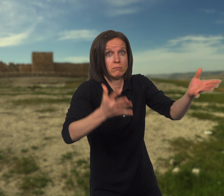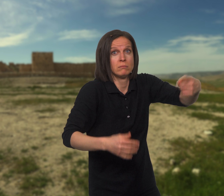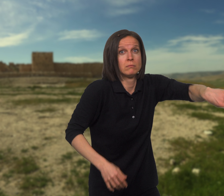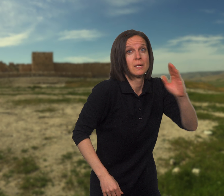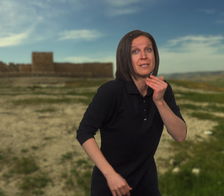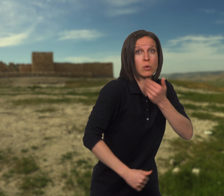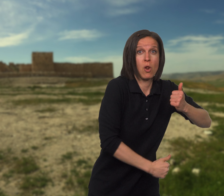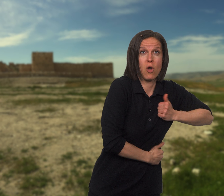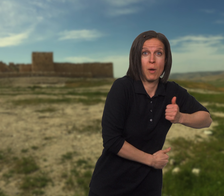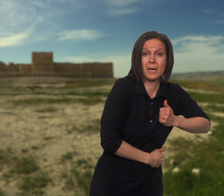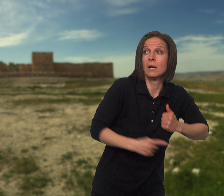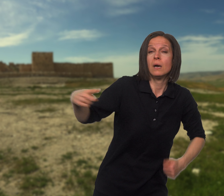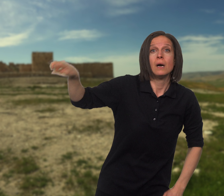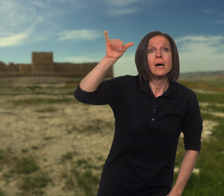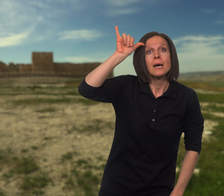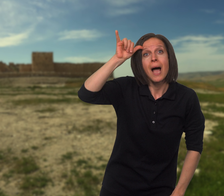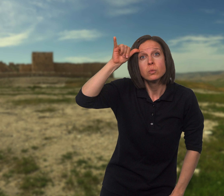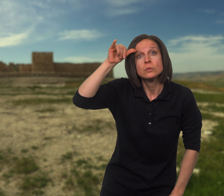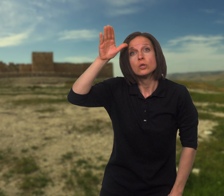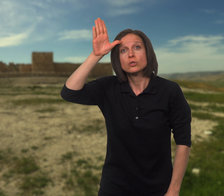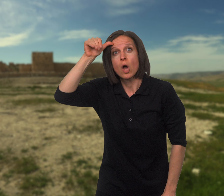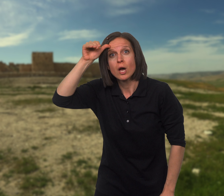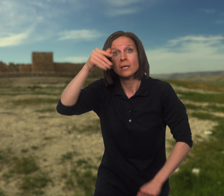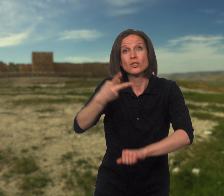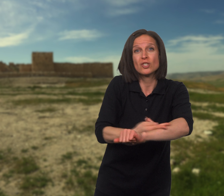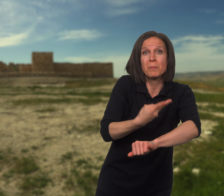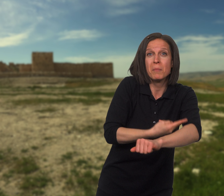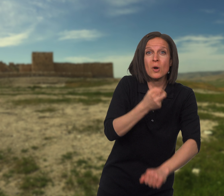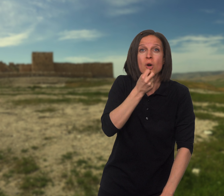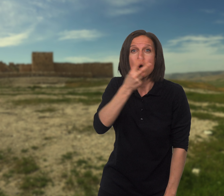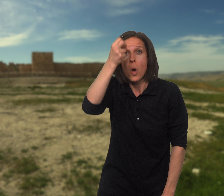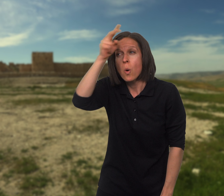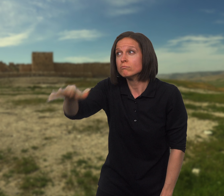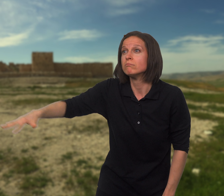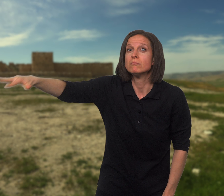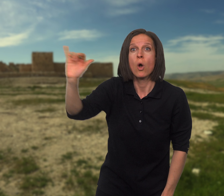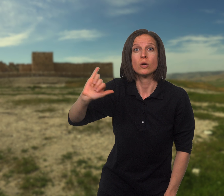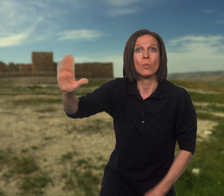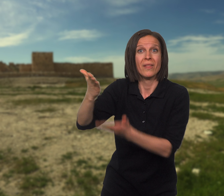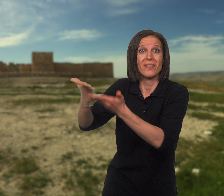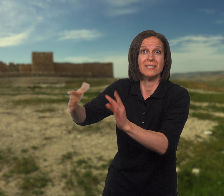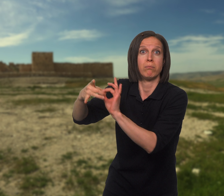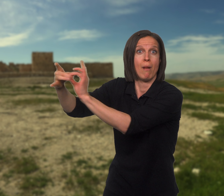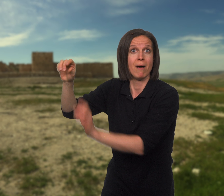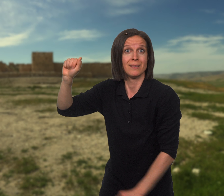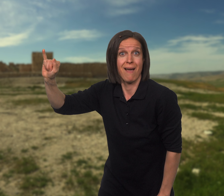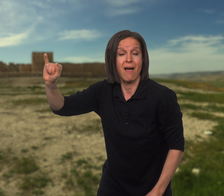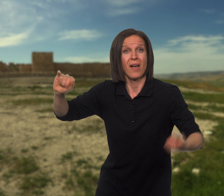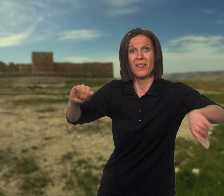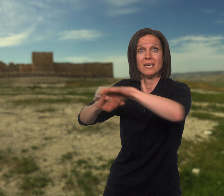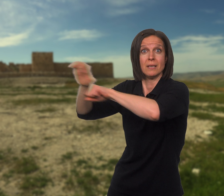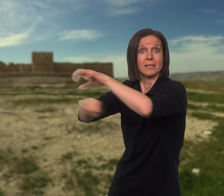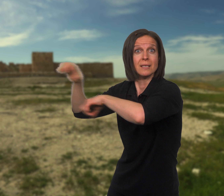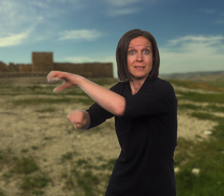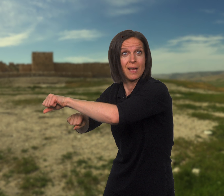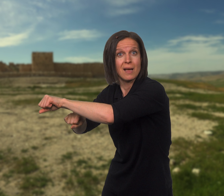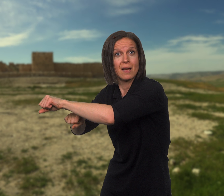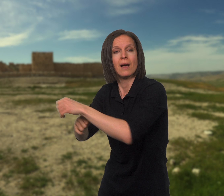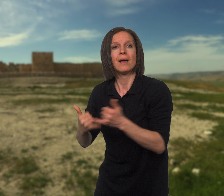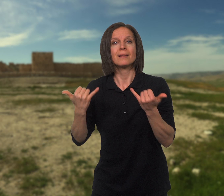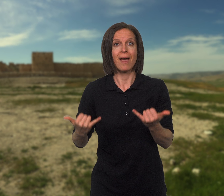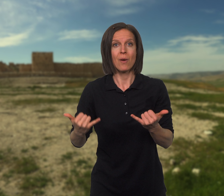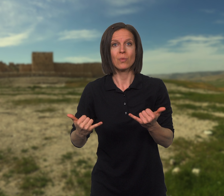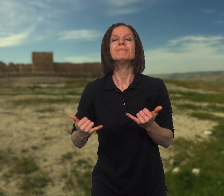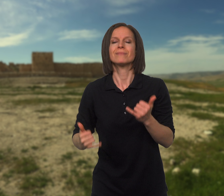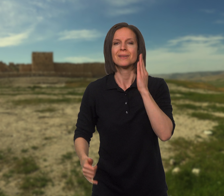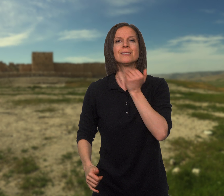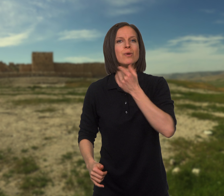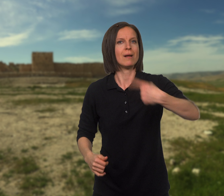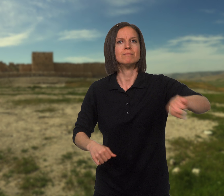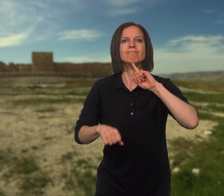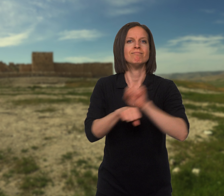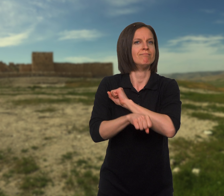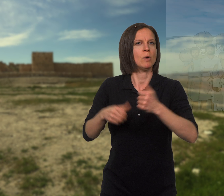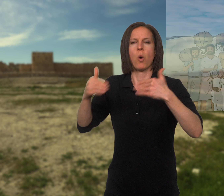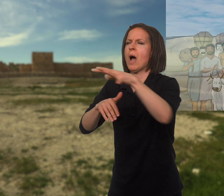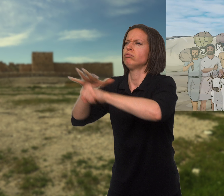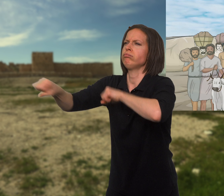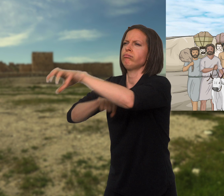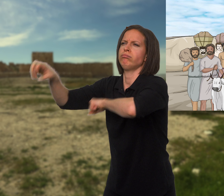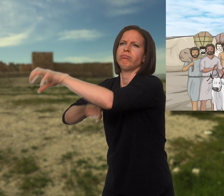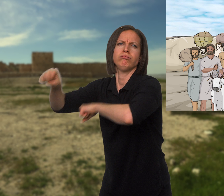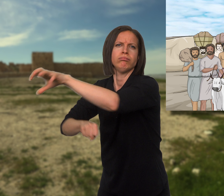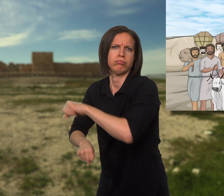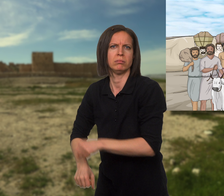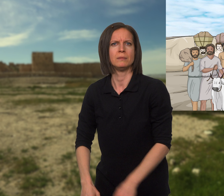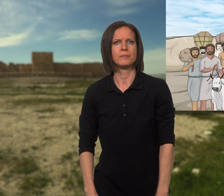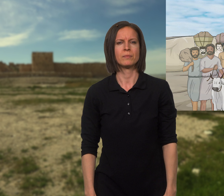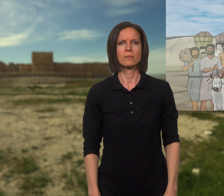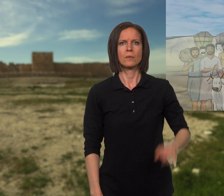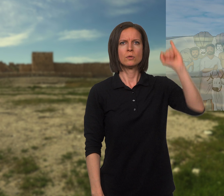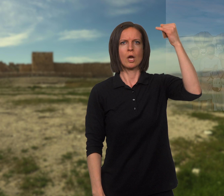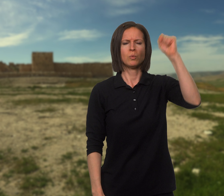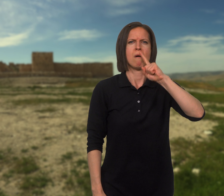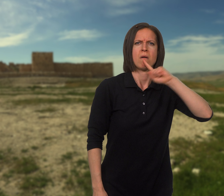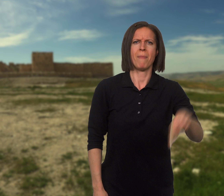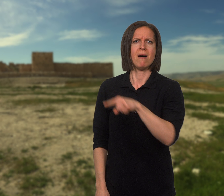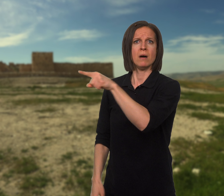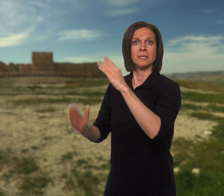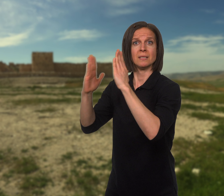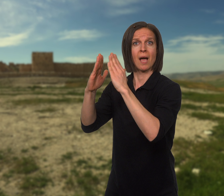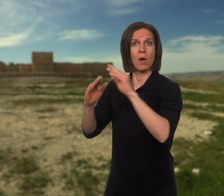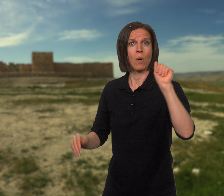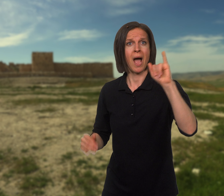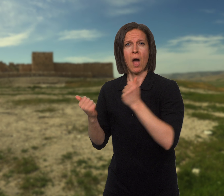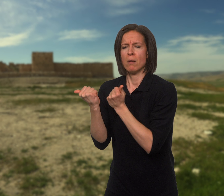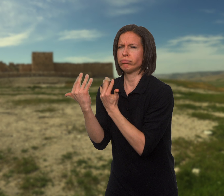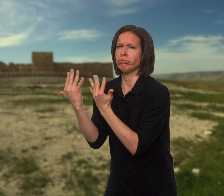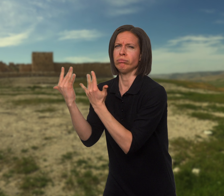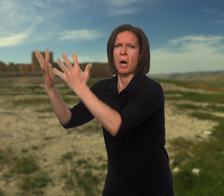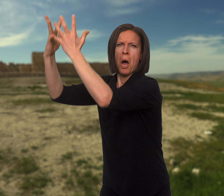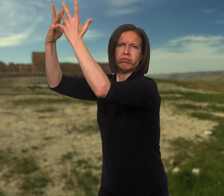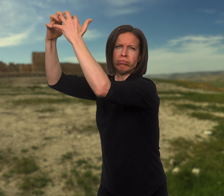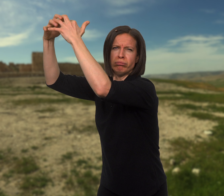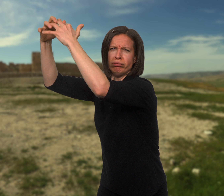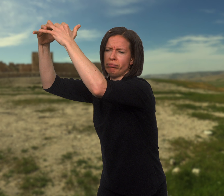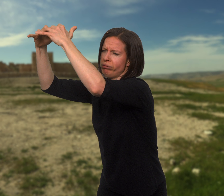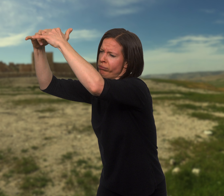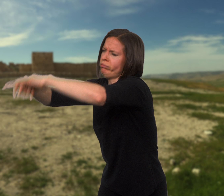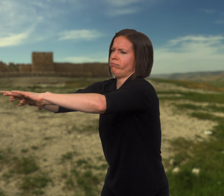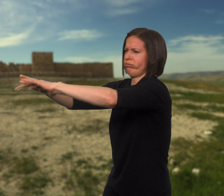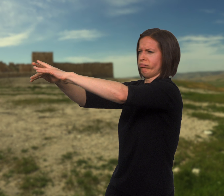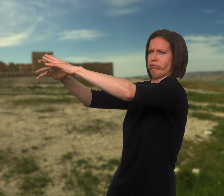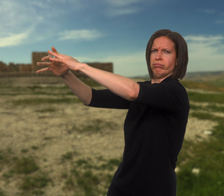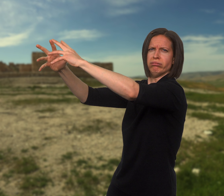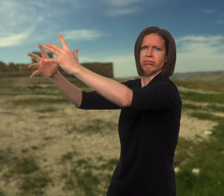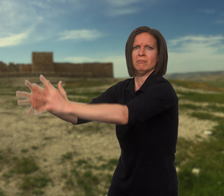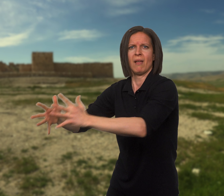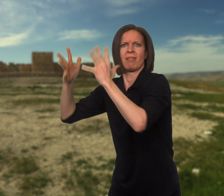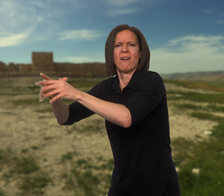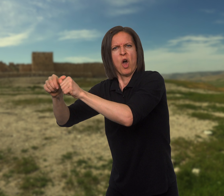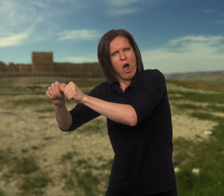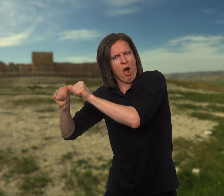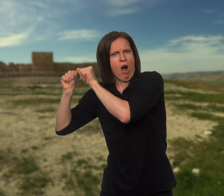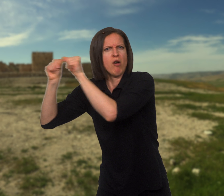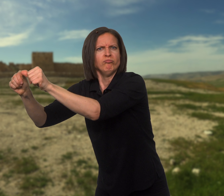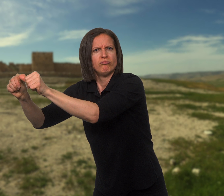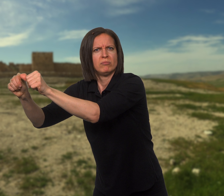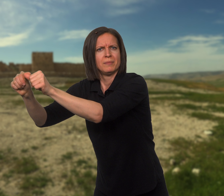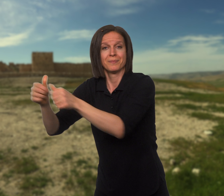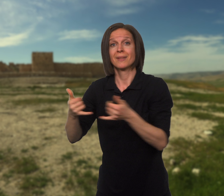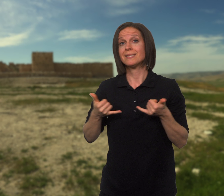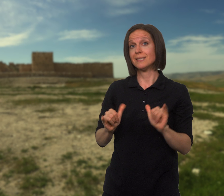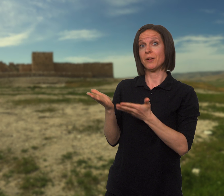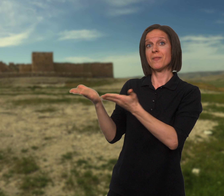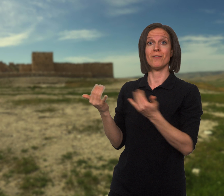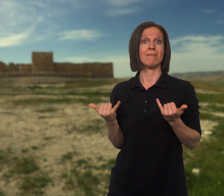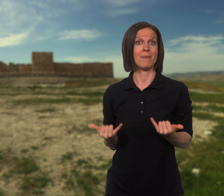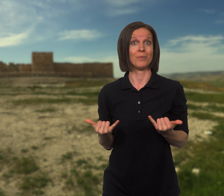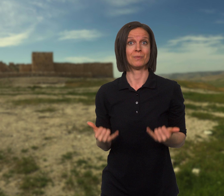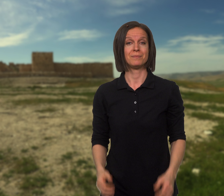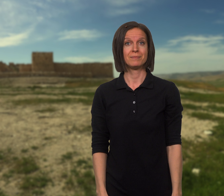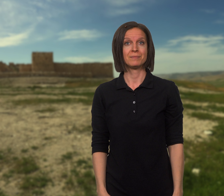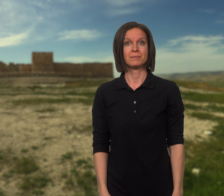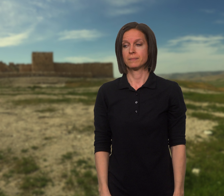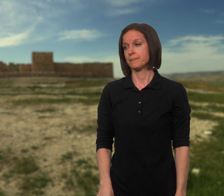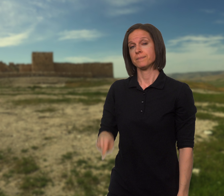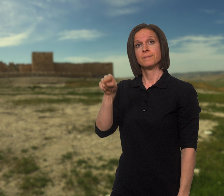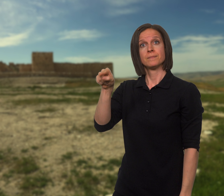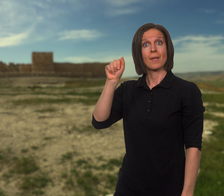Israel took for themselves only the cattle and plunder of that city, as the LORD had commanded Joshua.